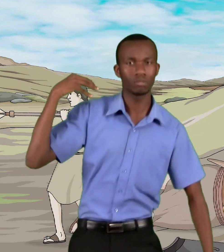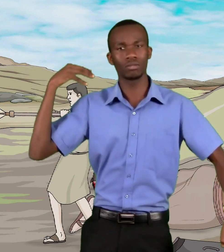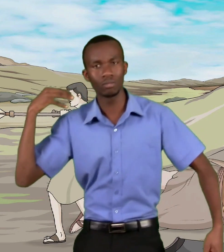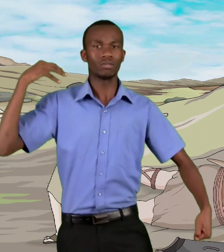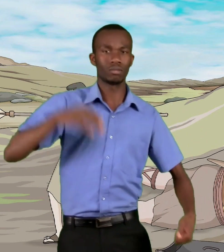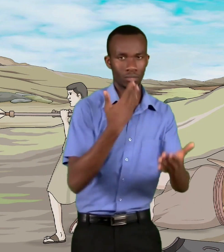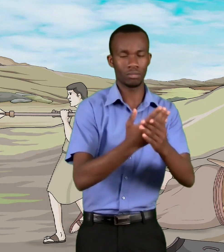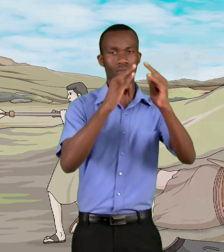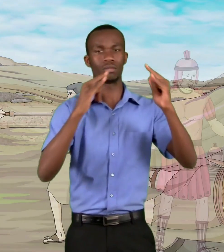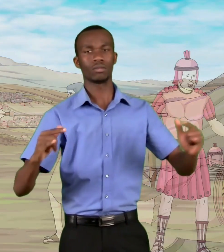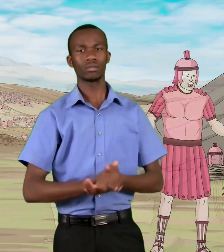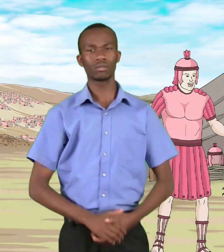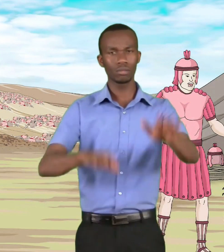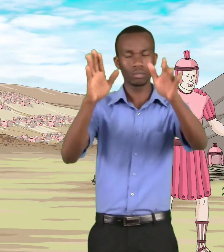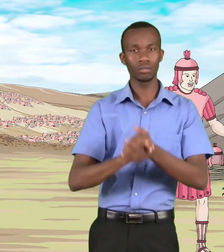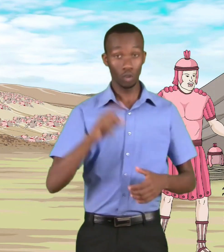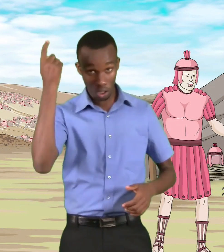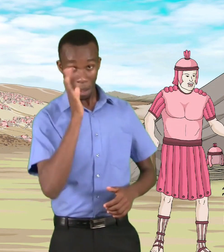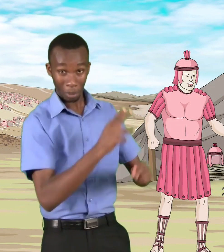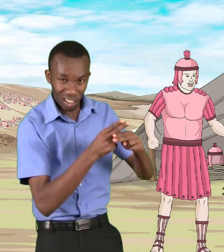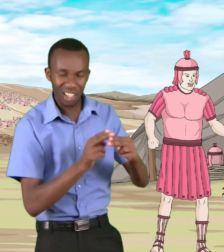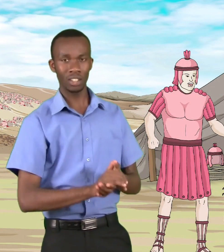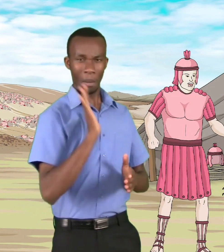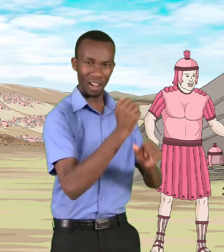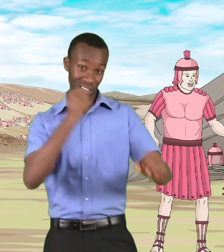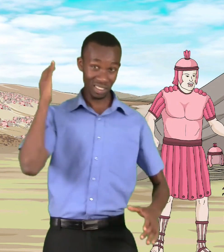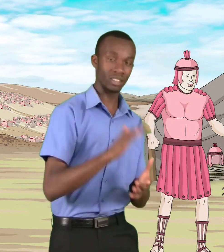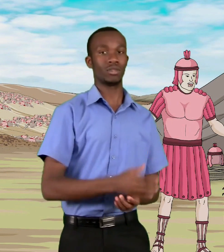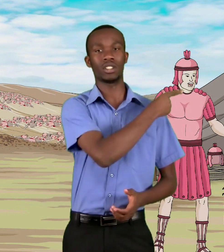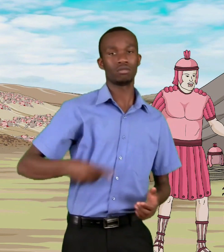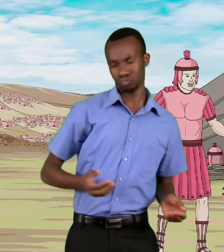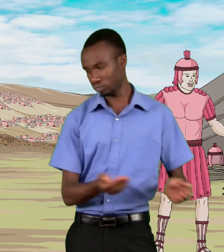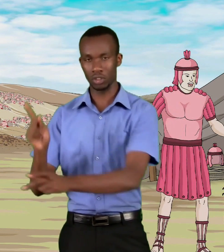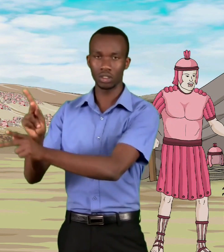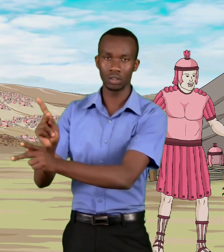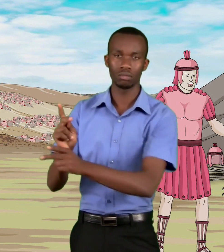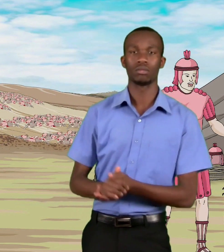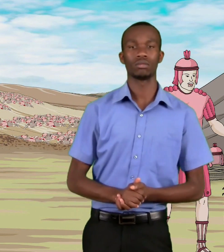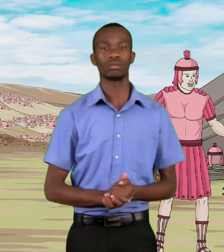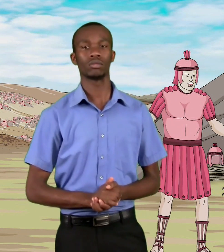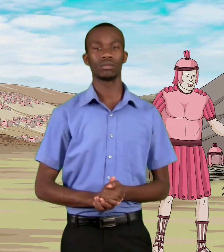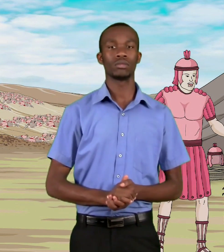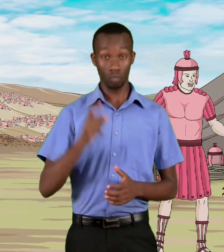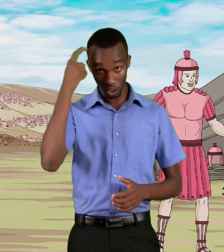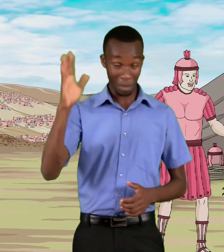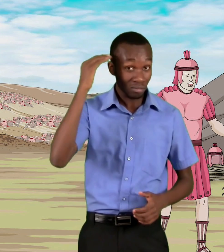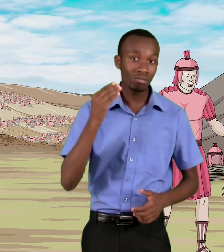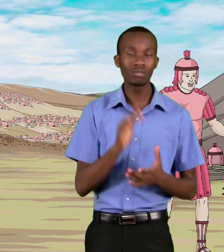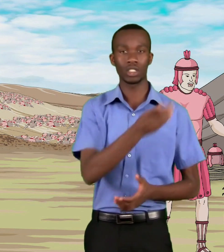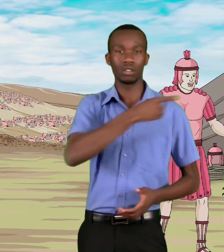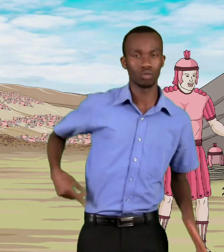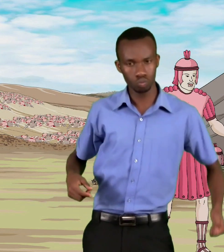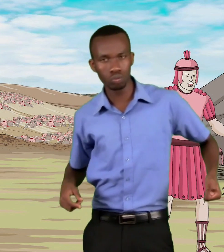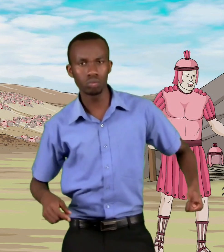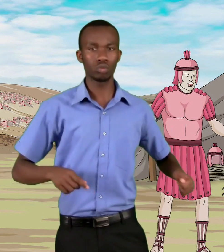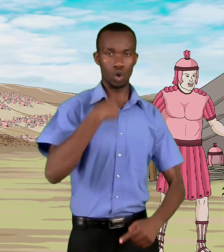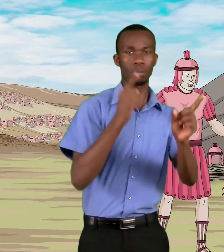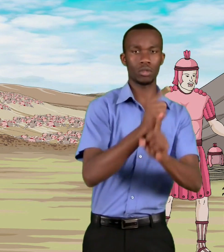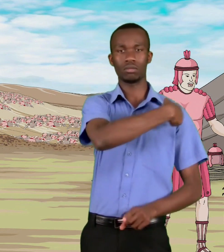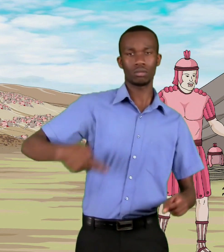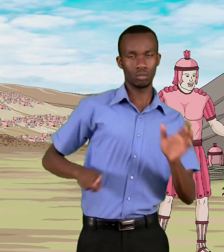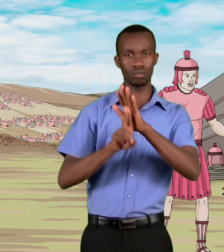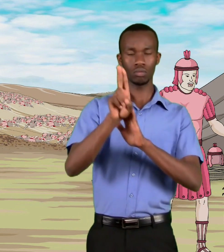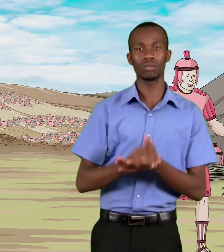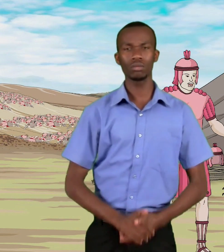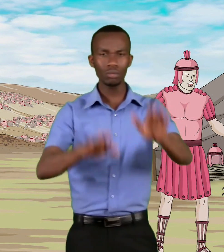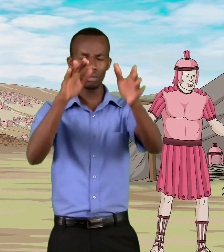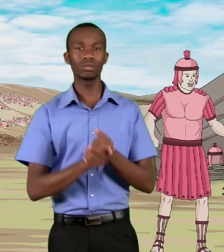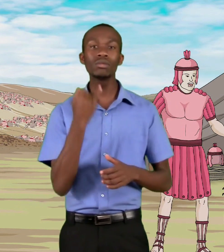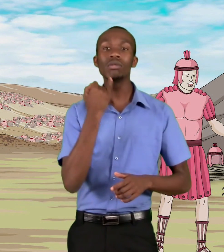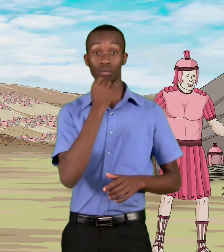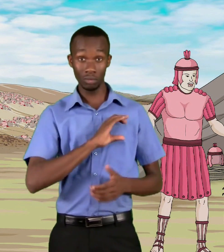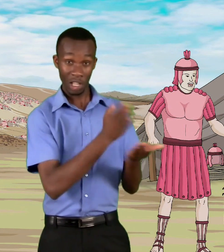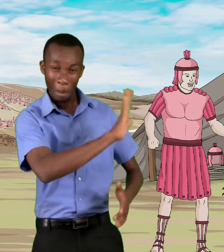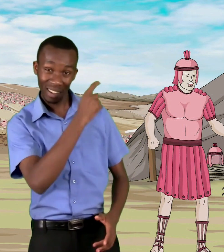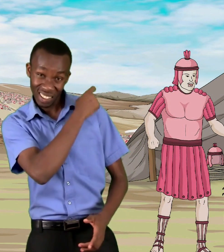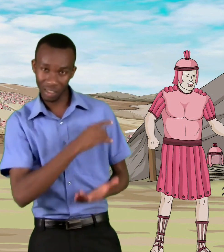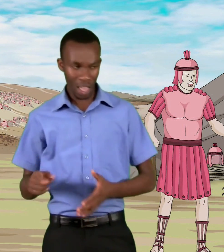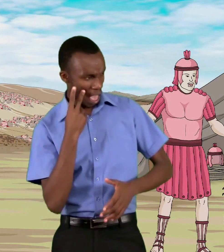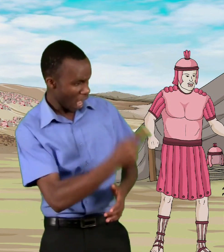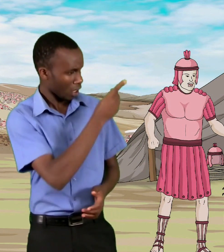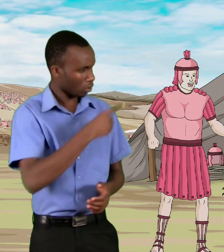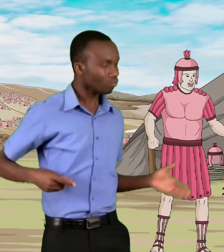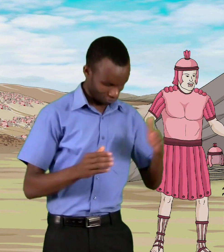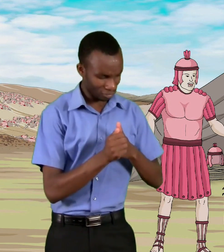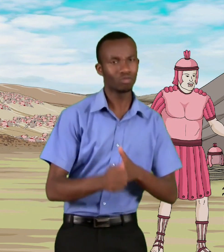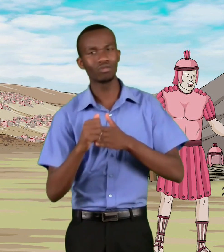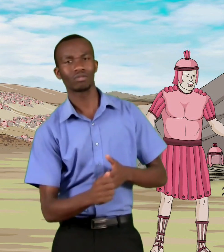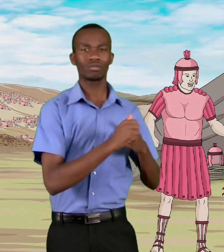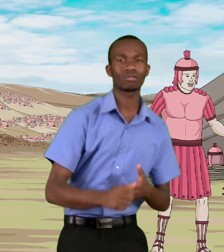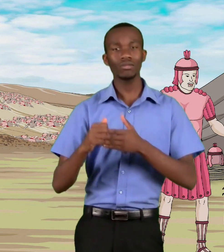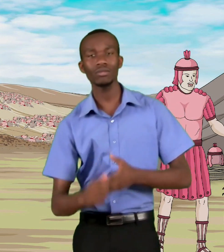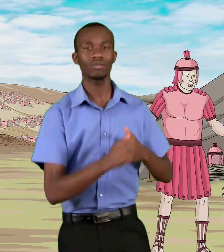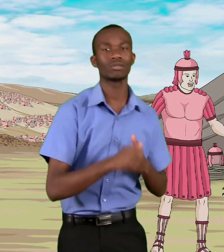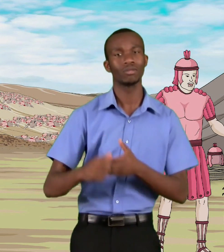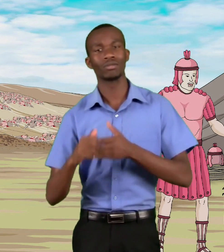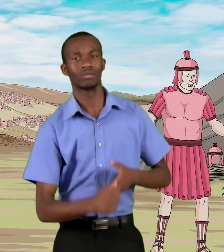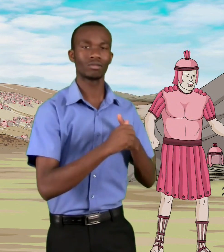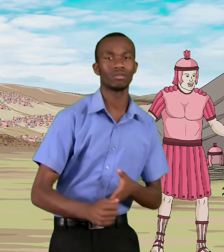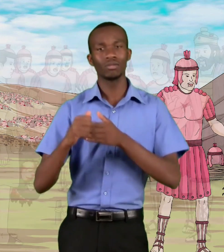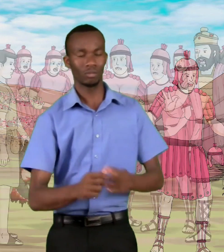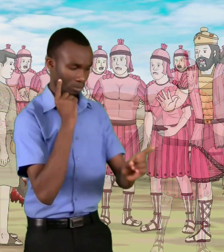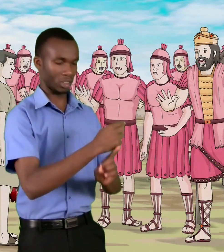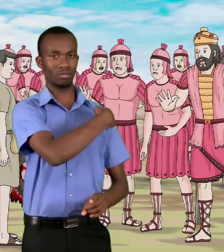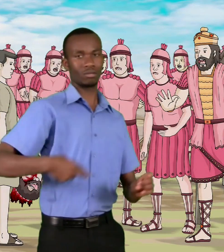So when David returned from killing the Philistine, still holding his head in his hand, Abner took him and brought him before Saul.